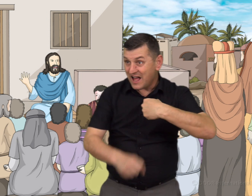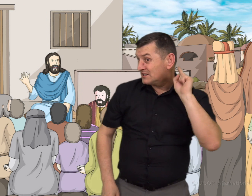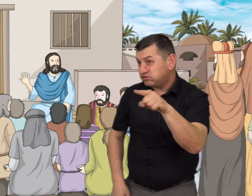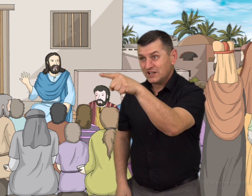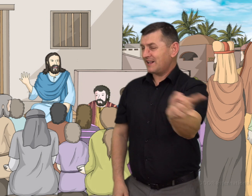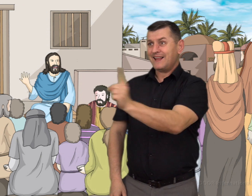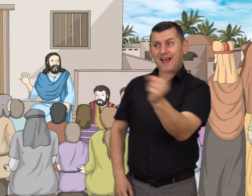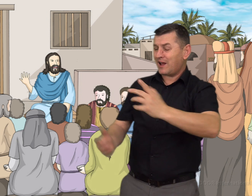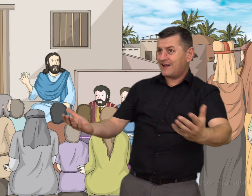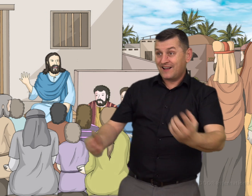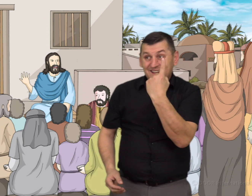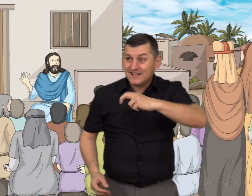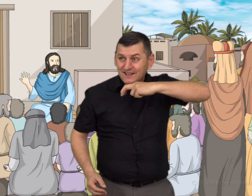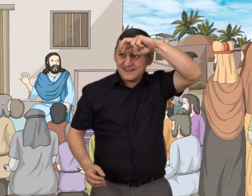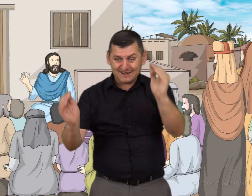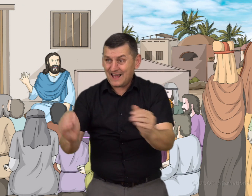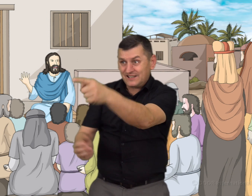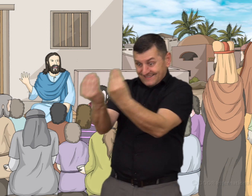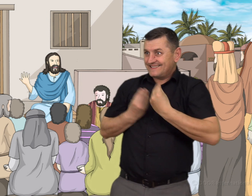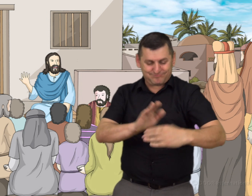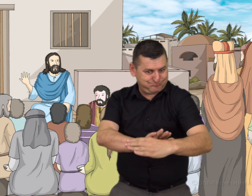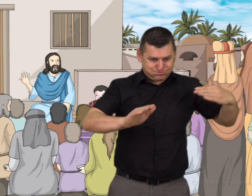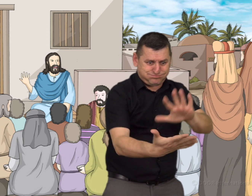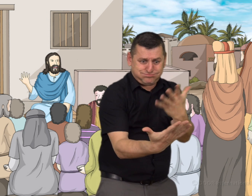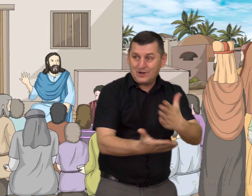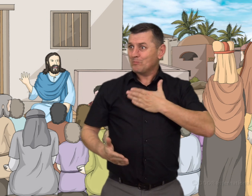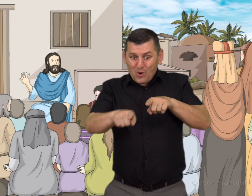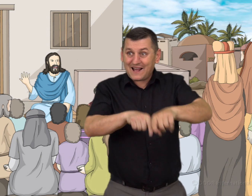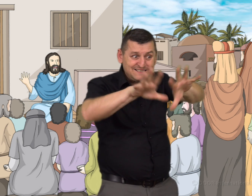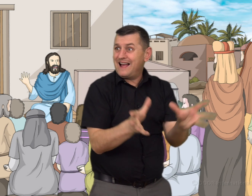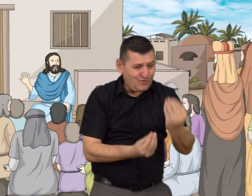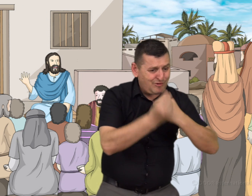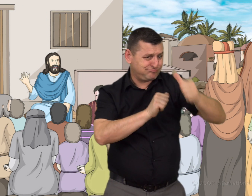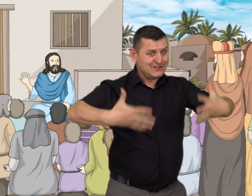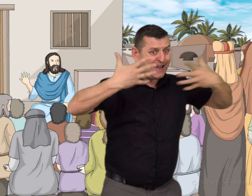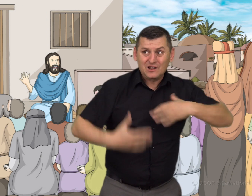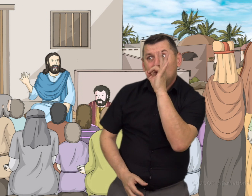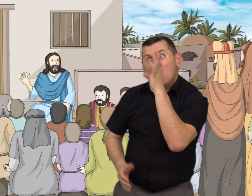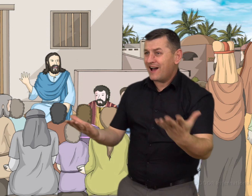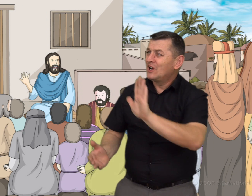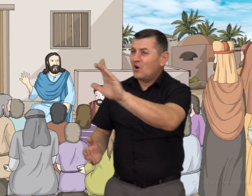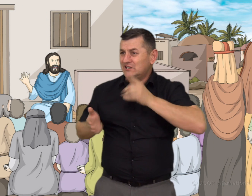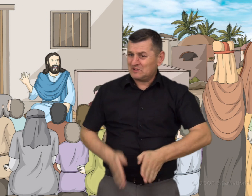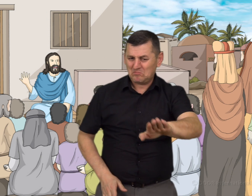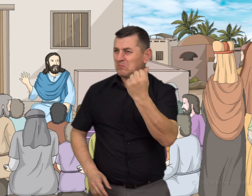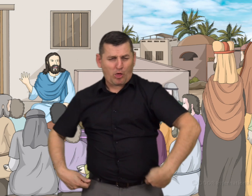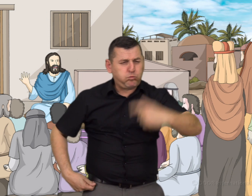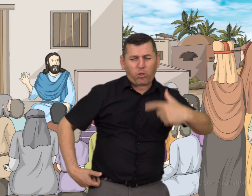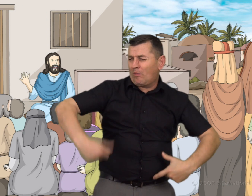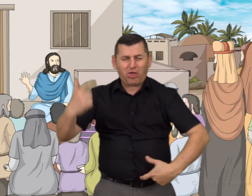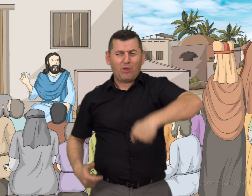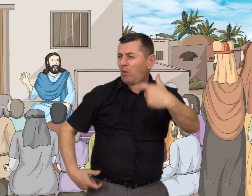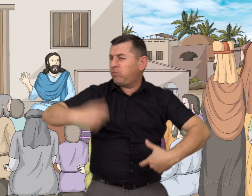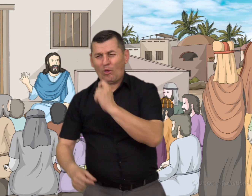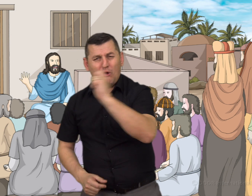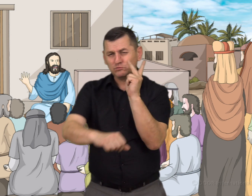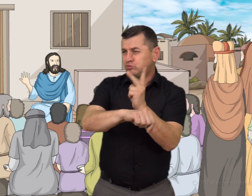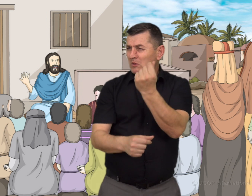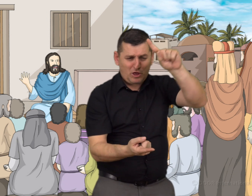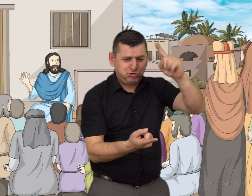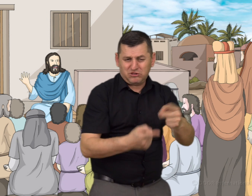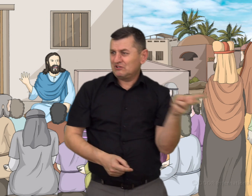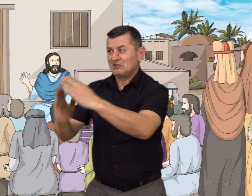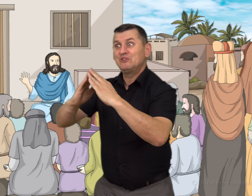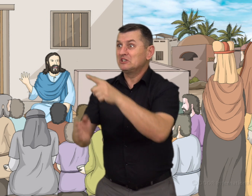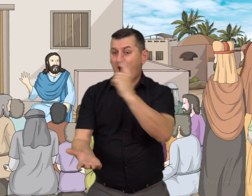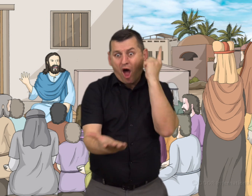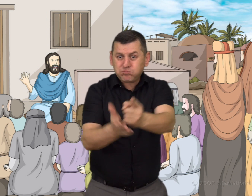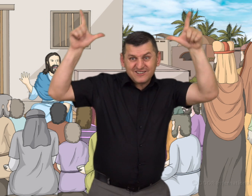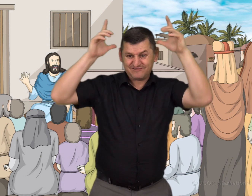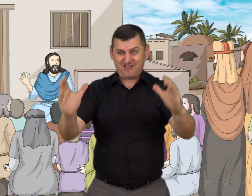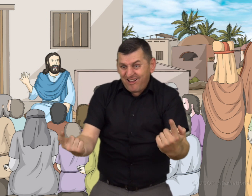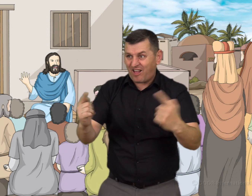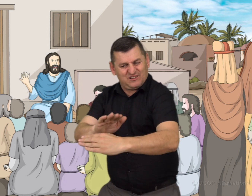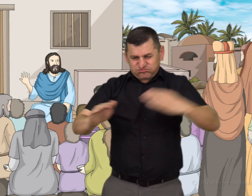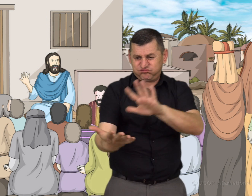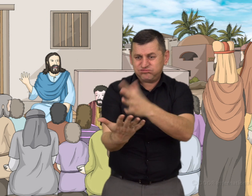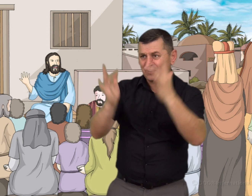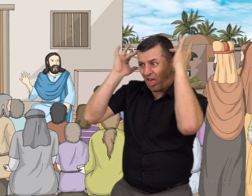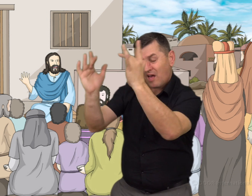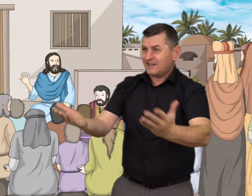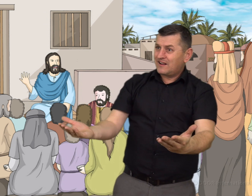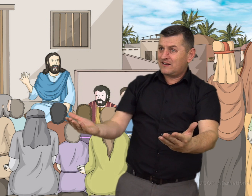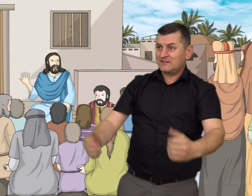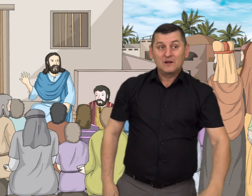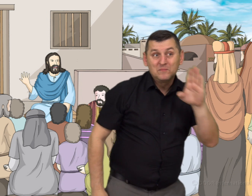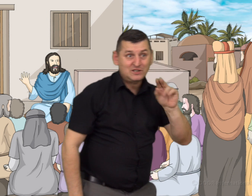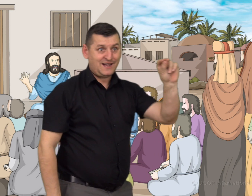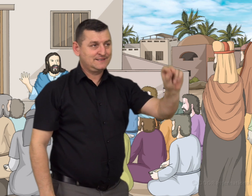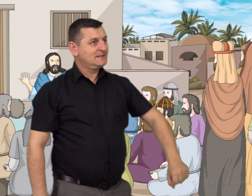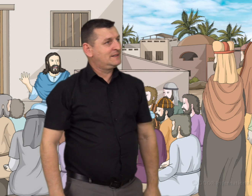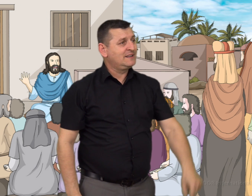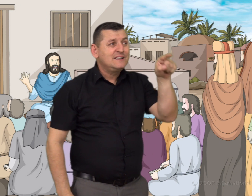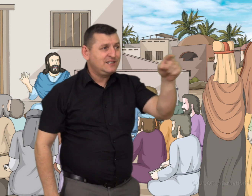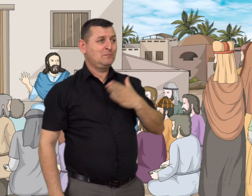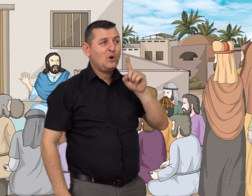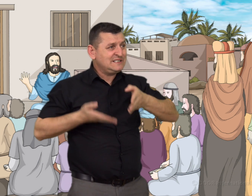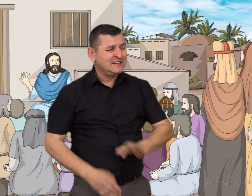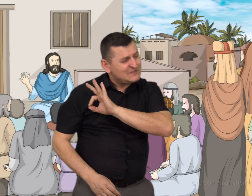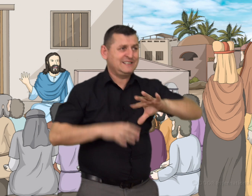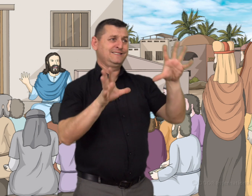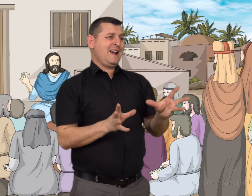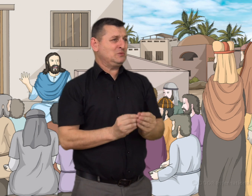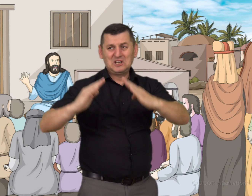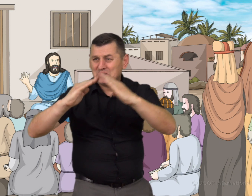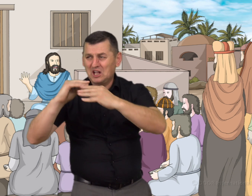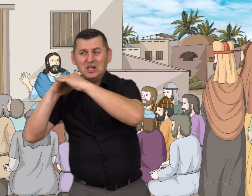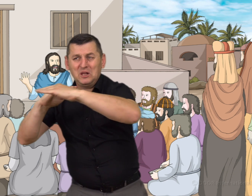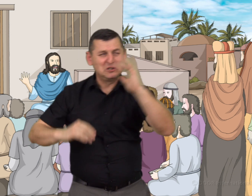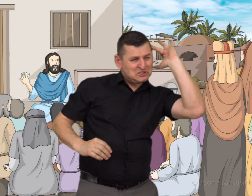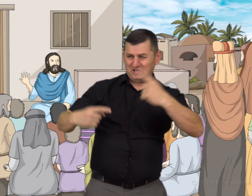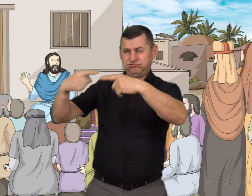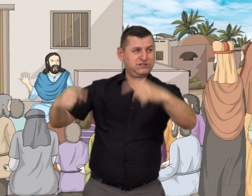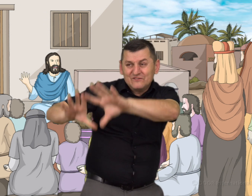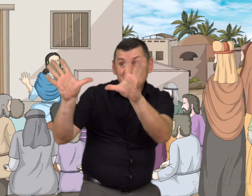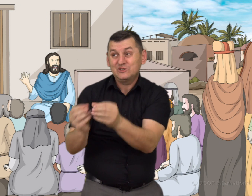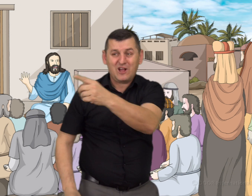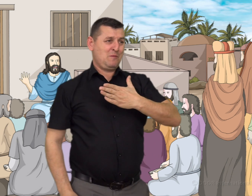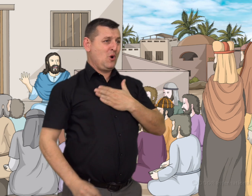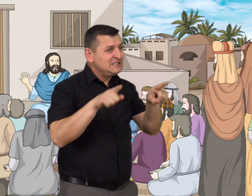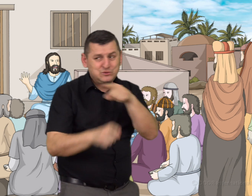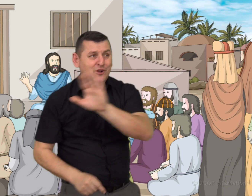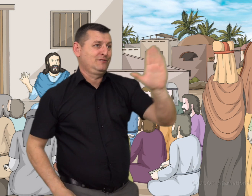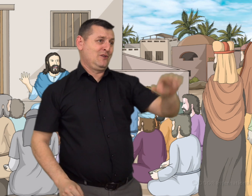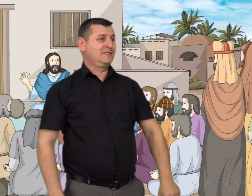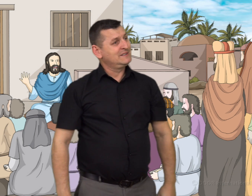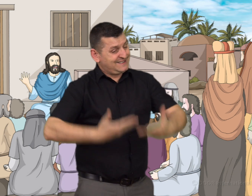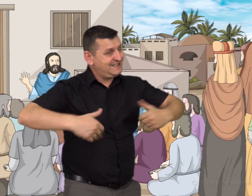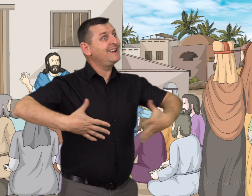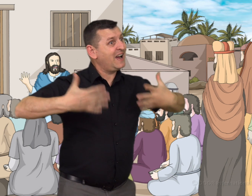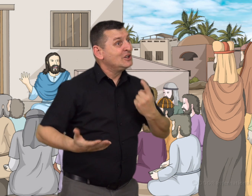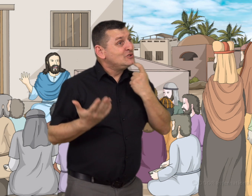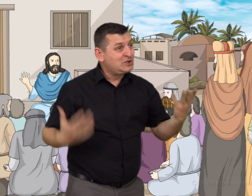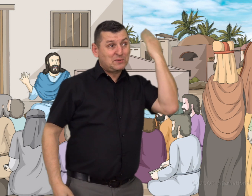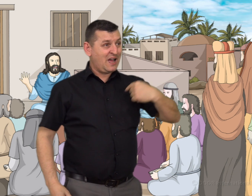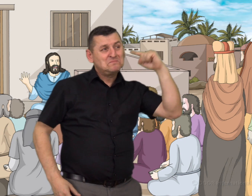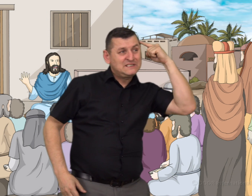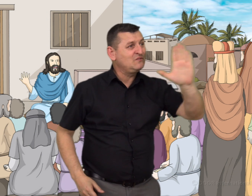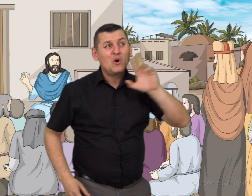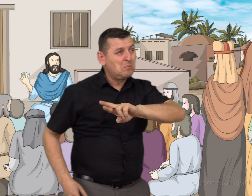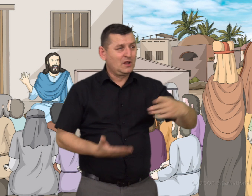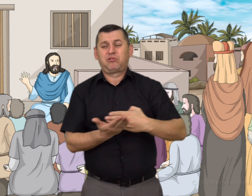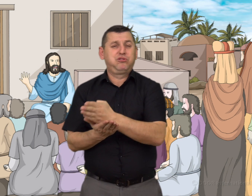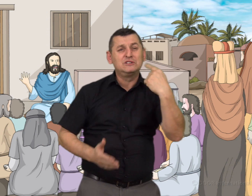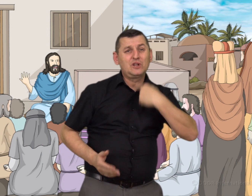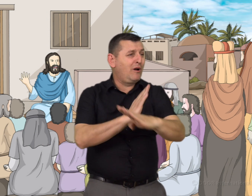Yet you never gave me even a young goat so I could celebrate with my friends. But when this son of yours returns from squandering your wealth with prostitutes, you kill the fattened calf for him!’ ‘Son, you are always with me,’ the father said, ‘and all that is mine is yours.